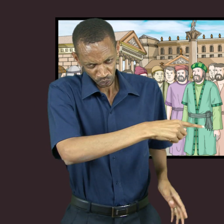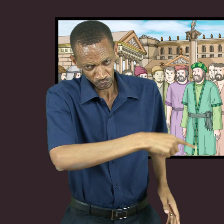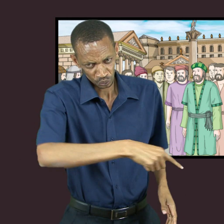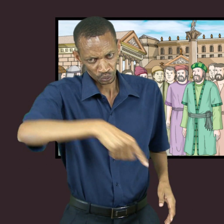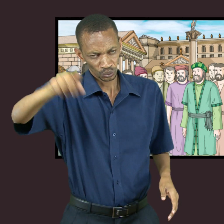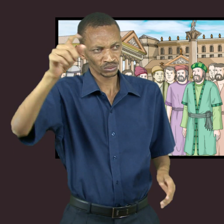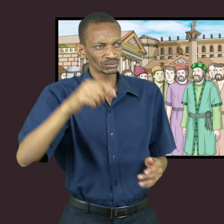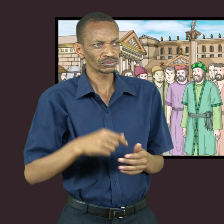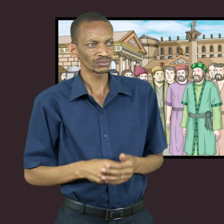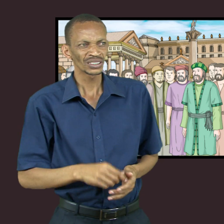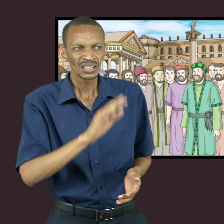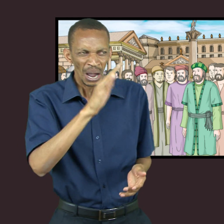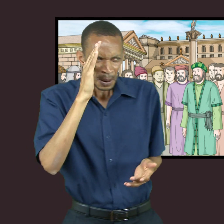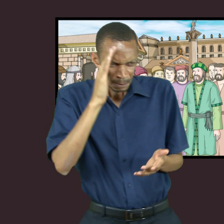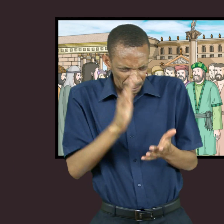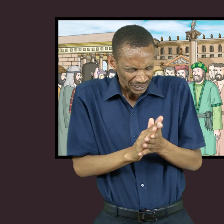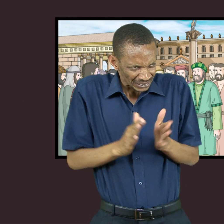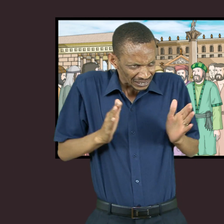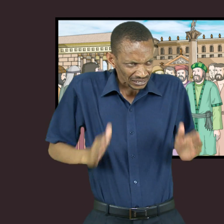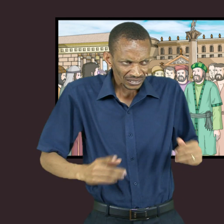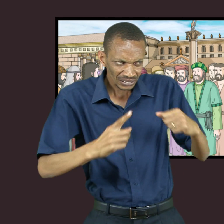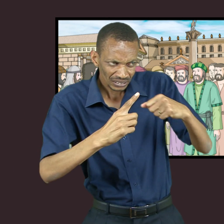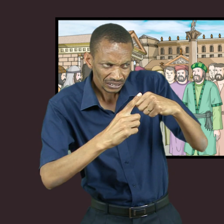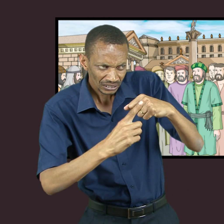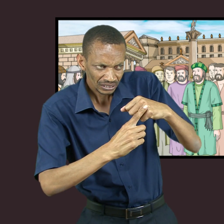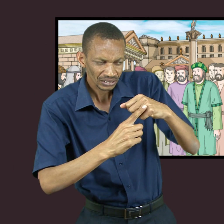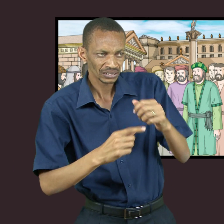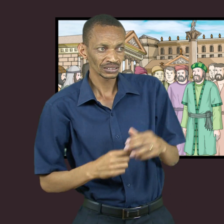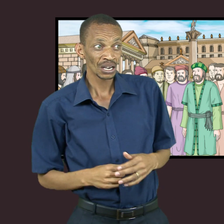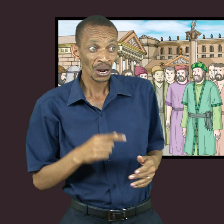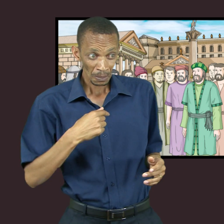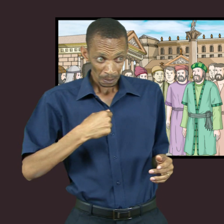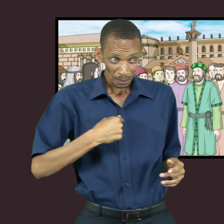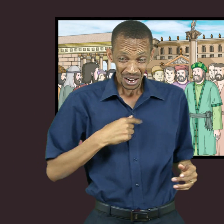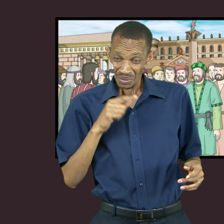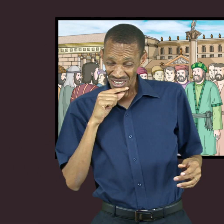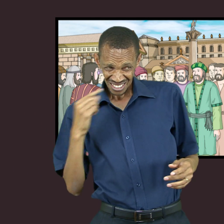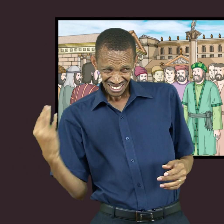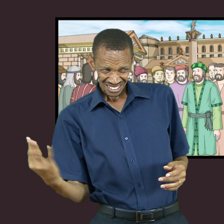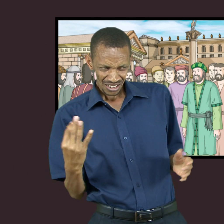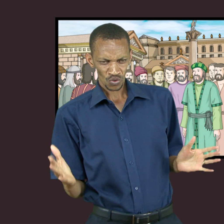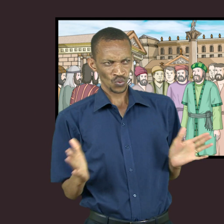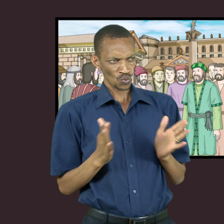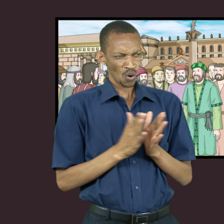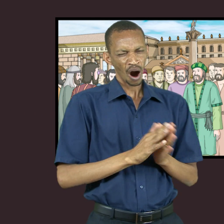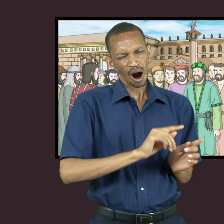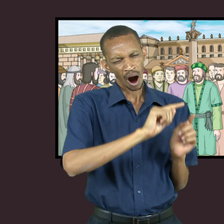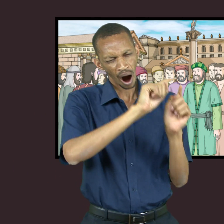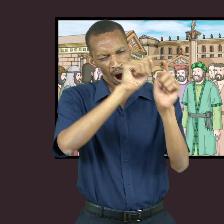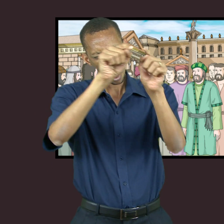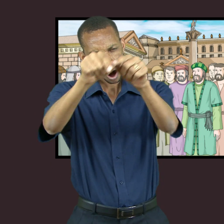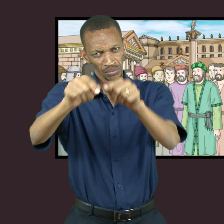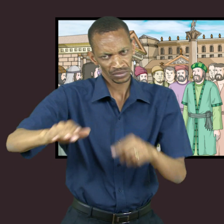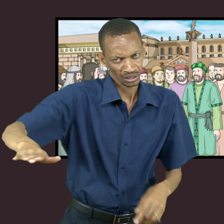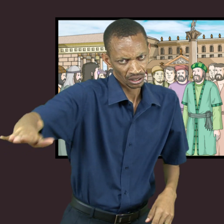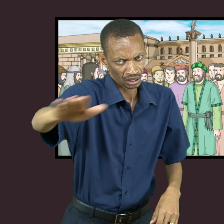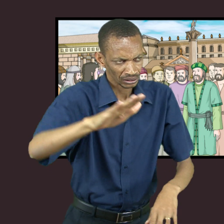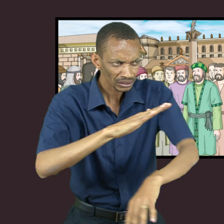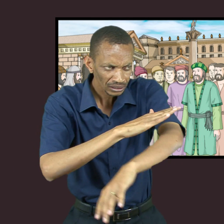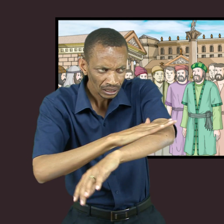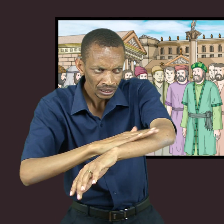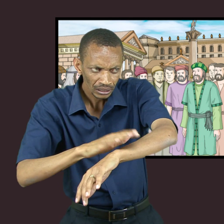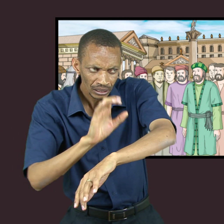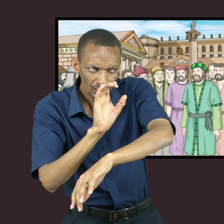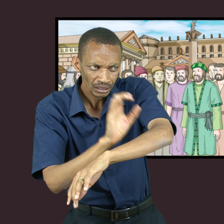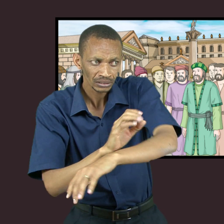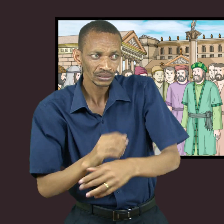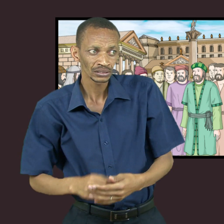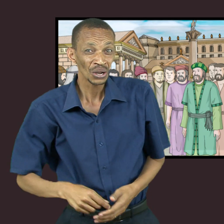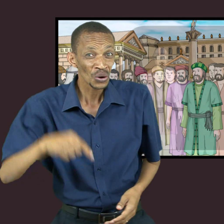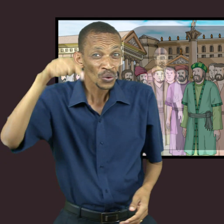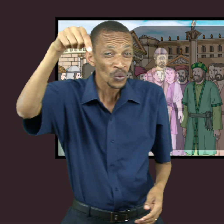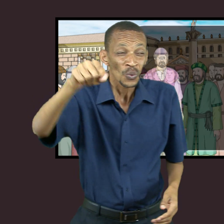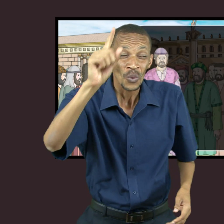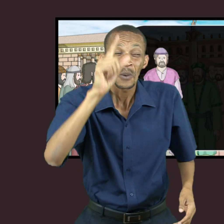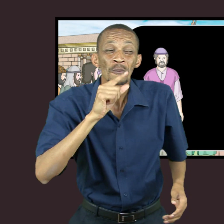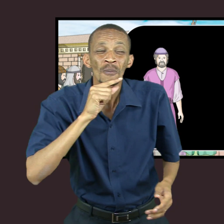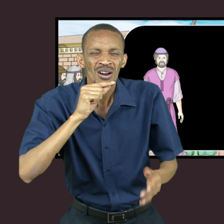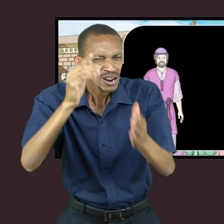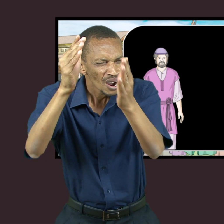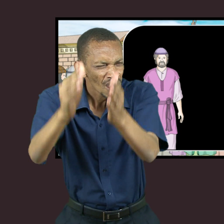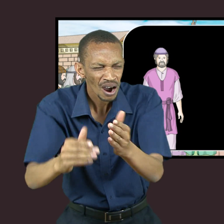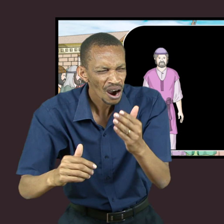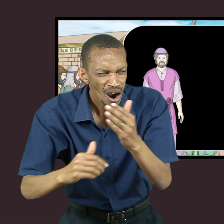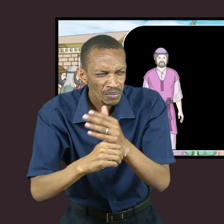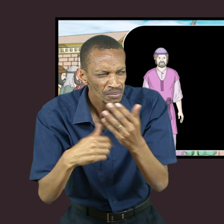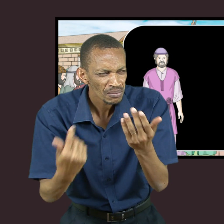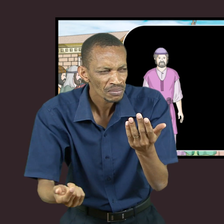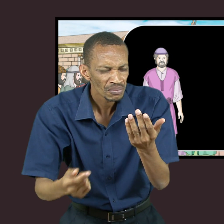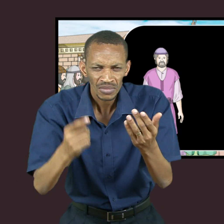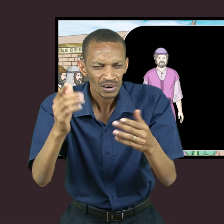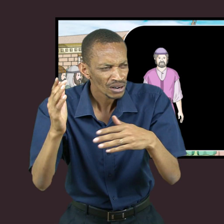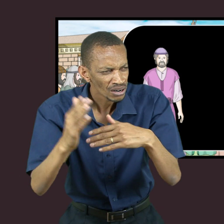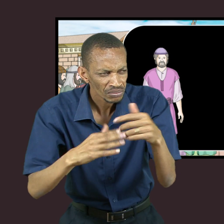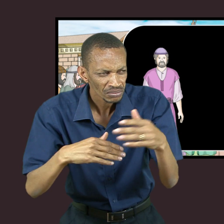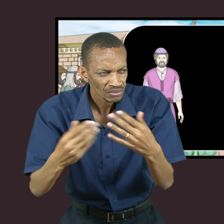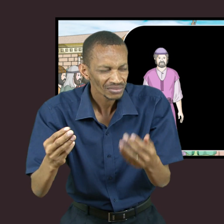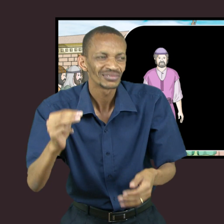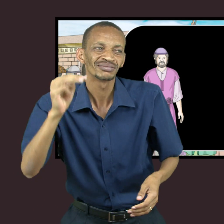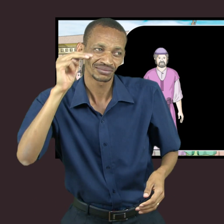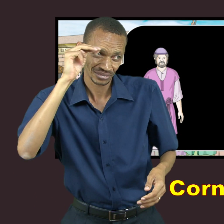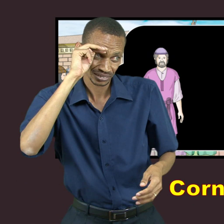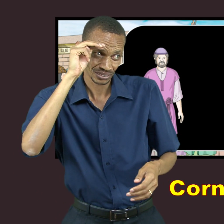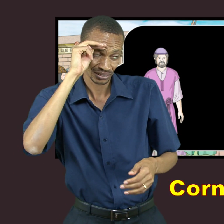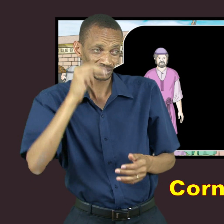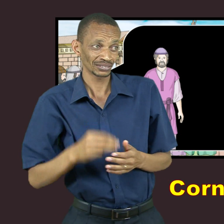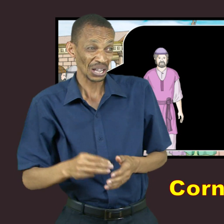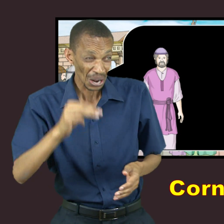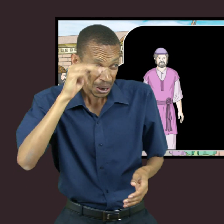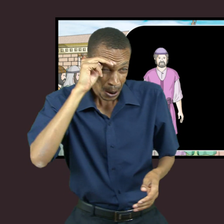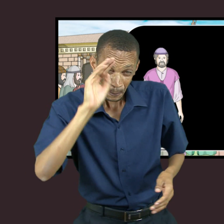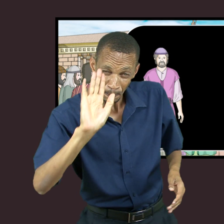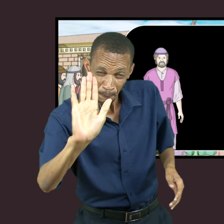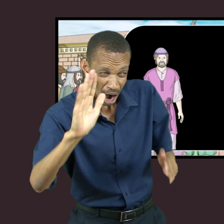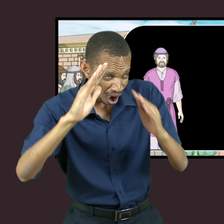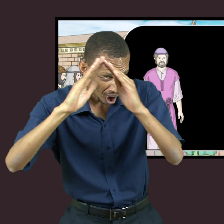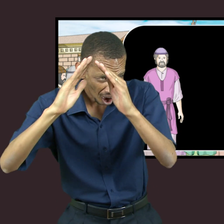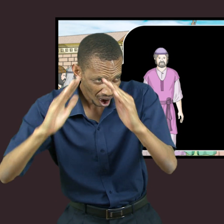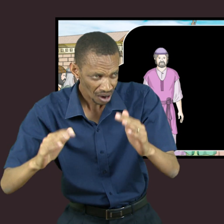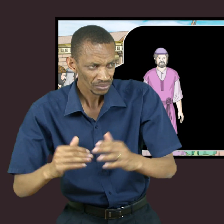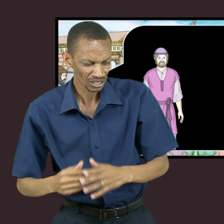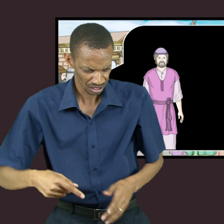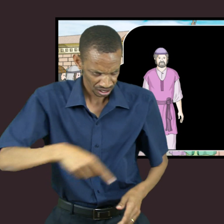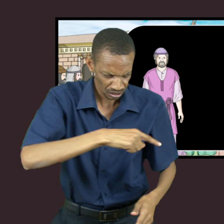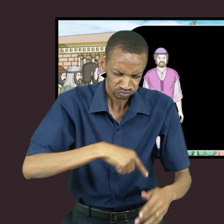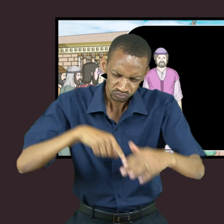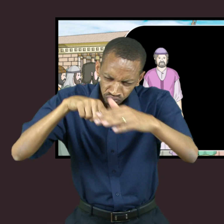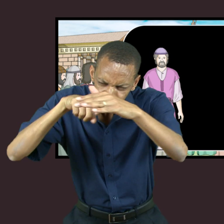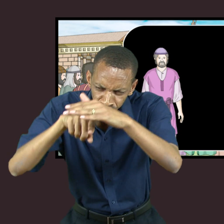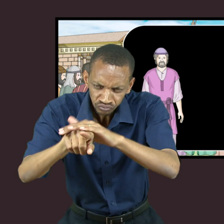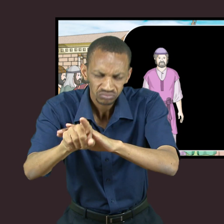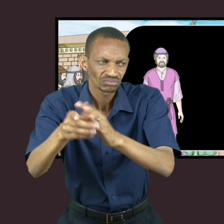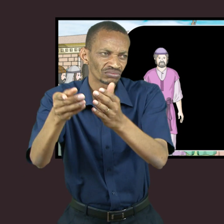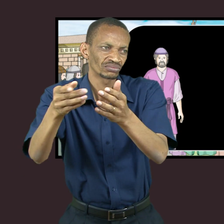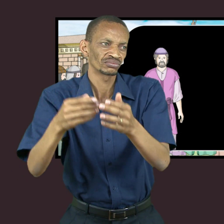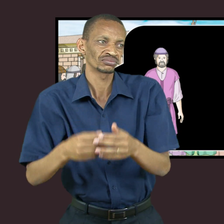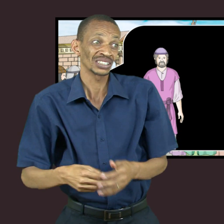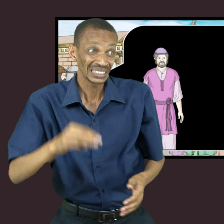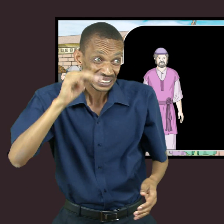The Spirit told me to accompany them without hesitation.